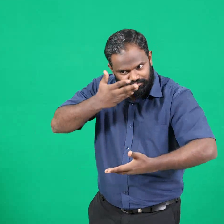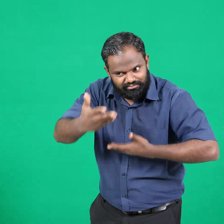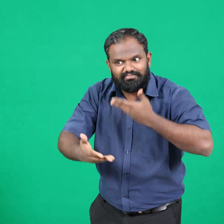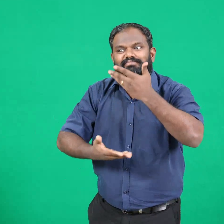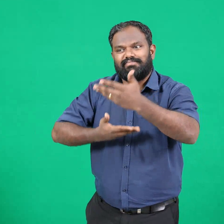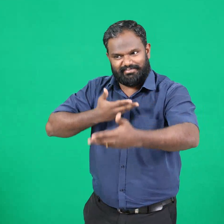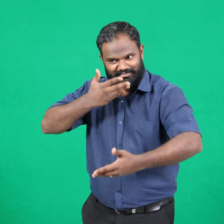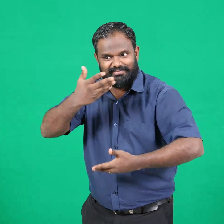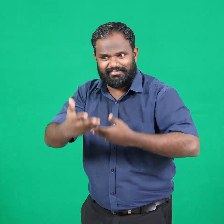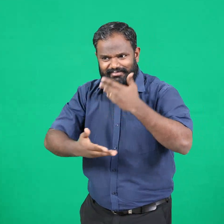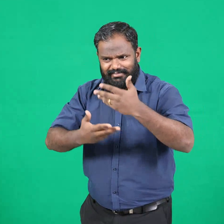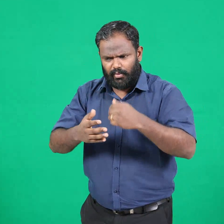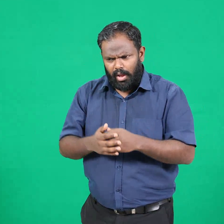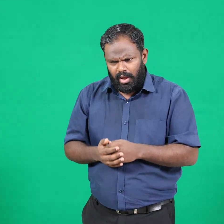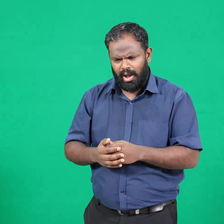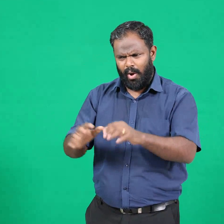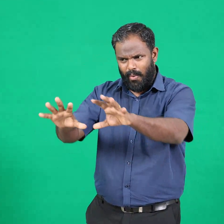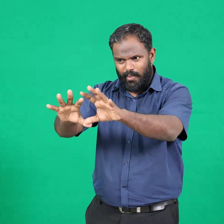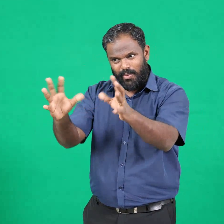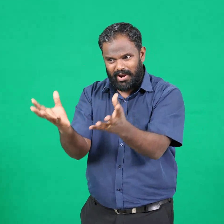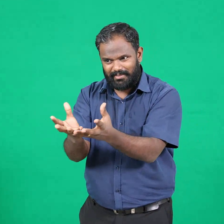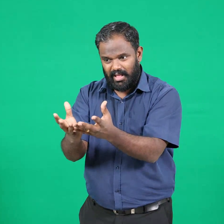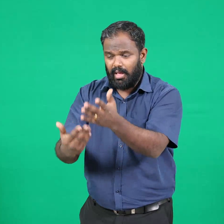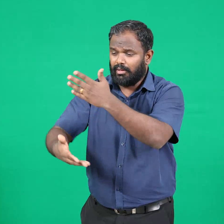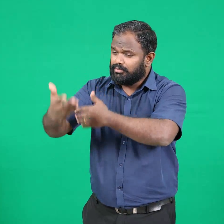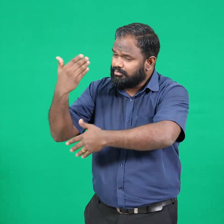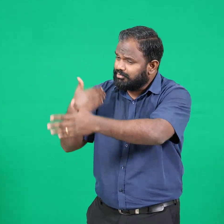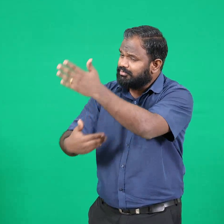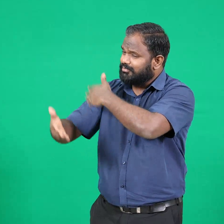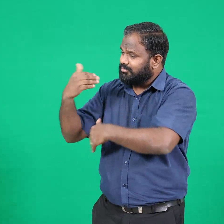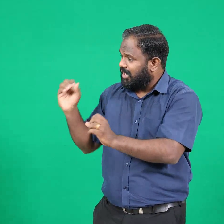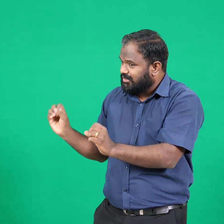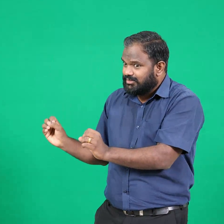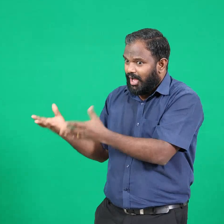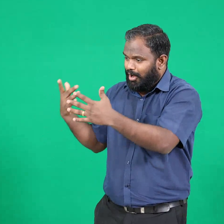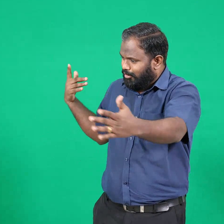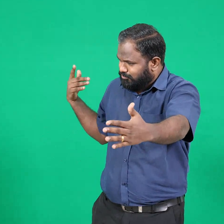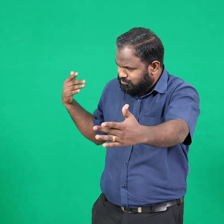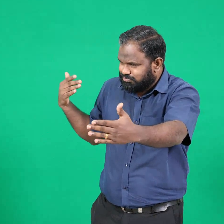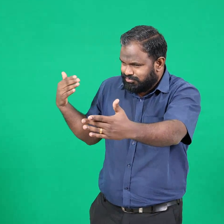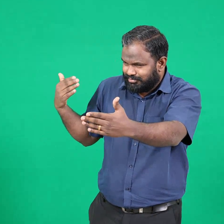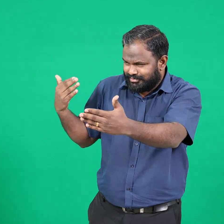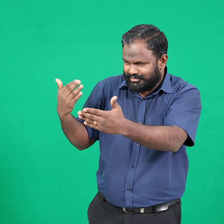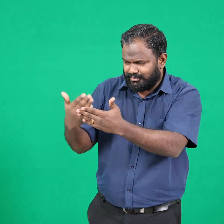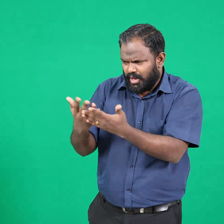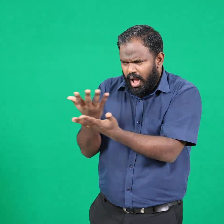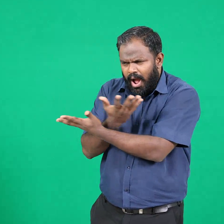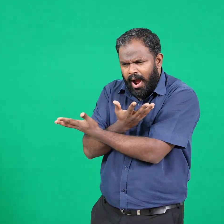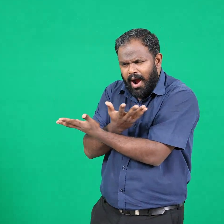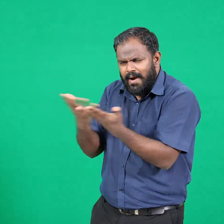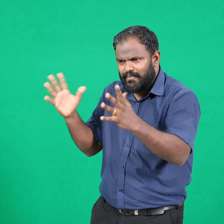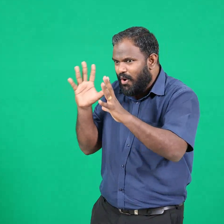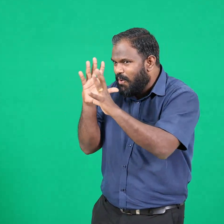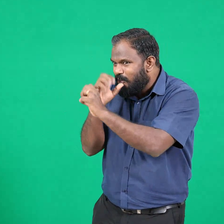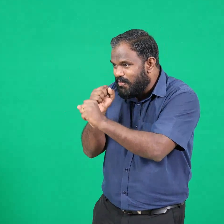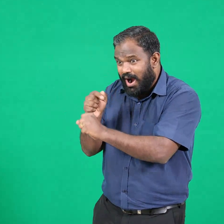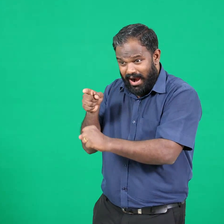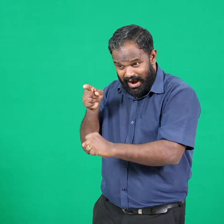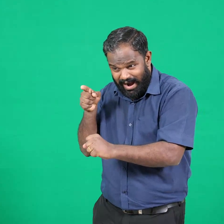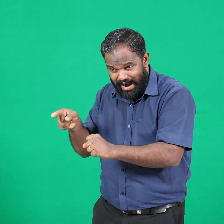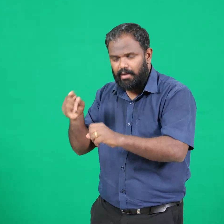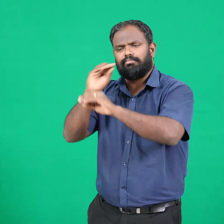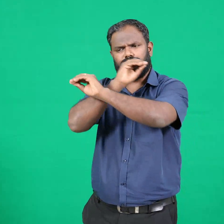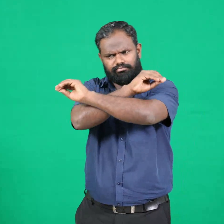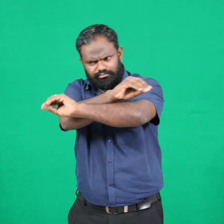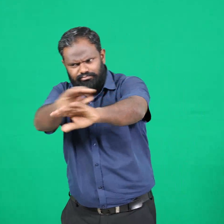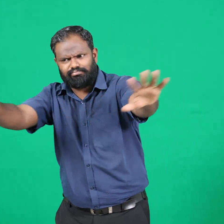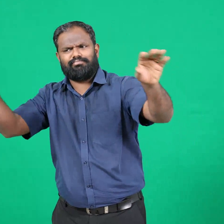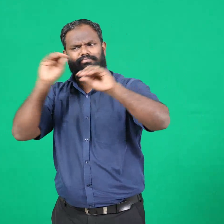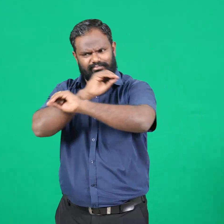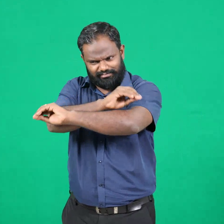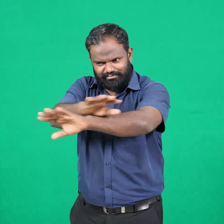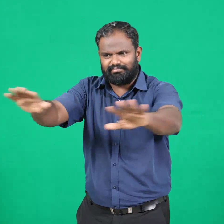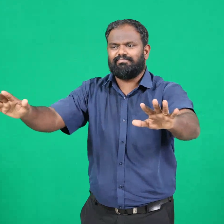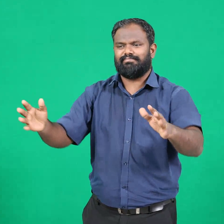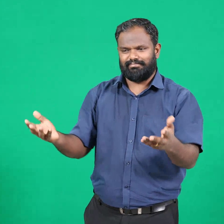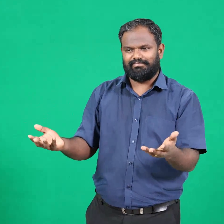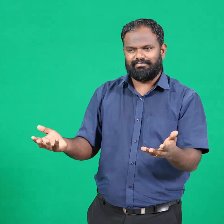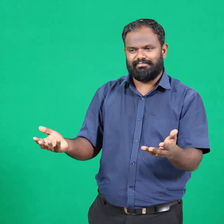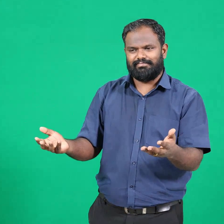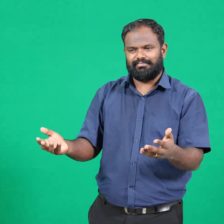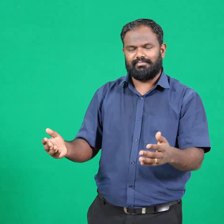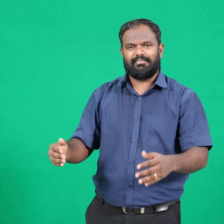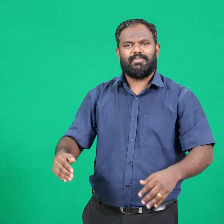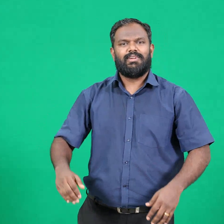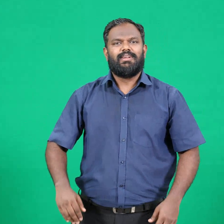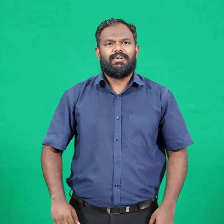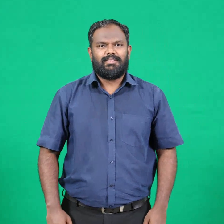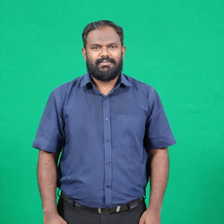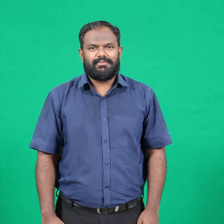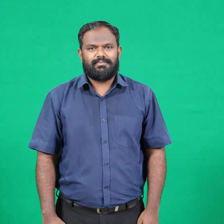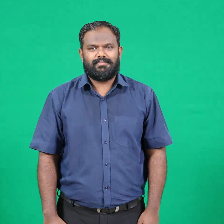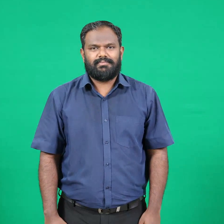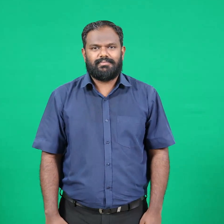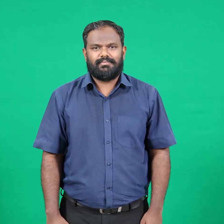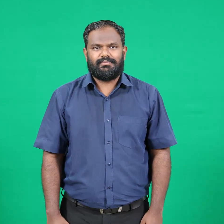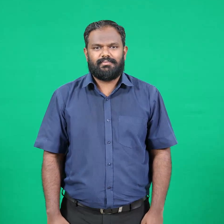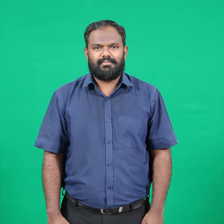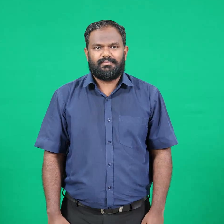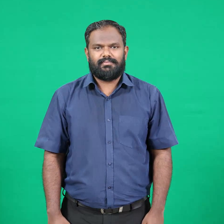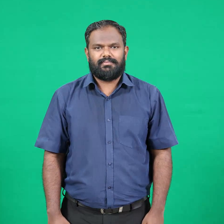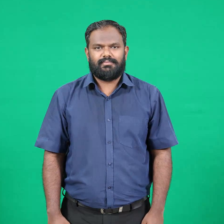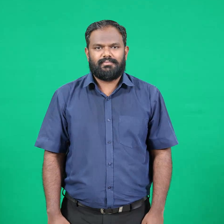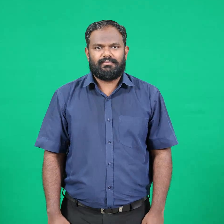I will utter things hidden since the foundation of the world."